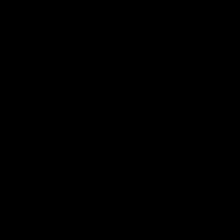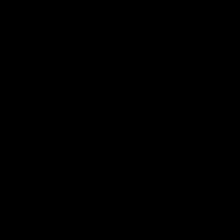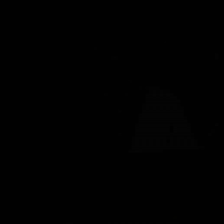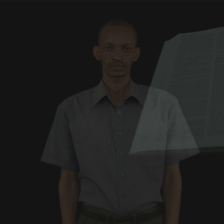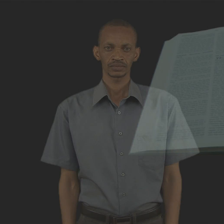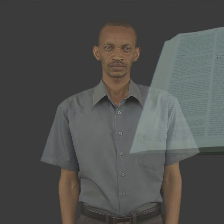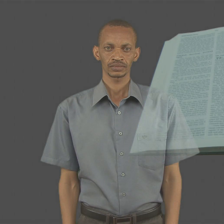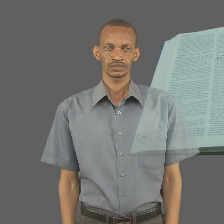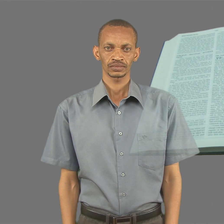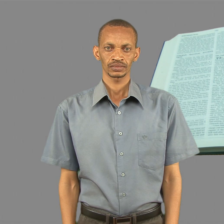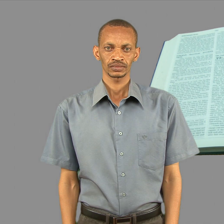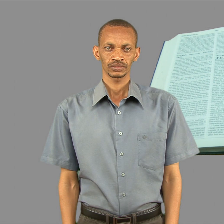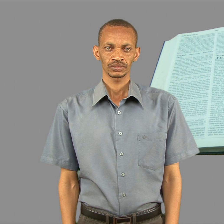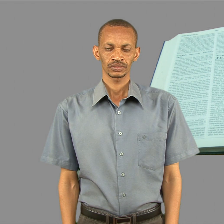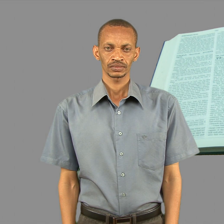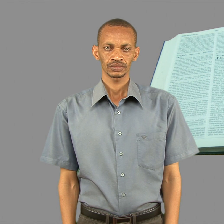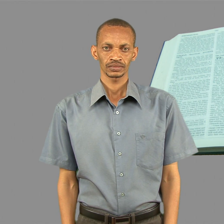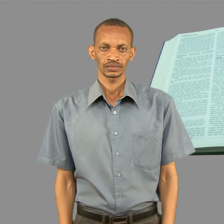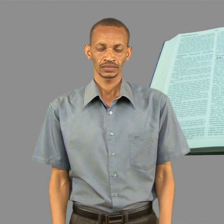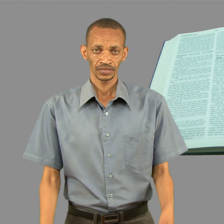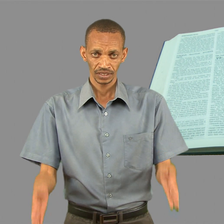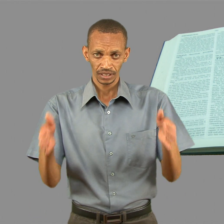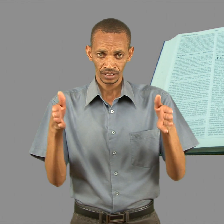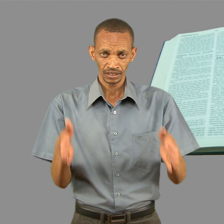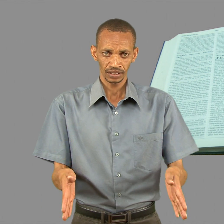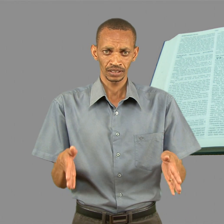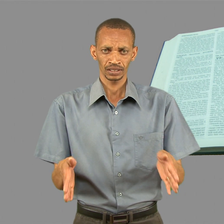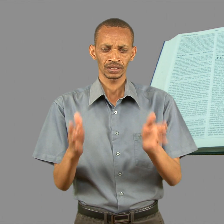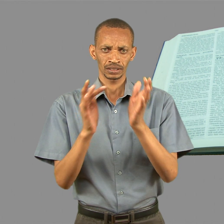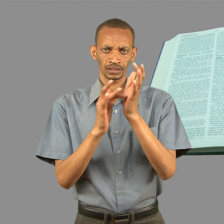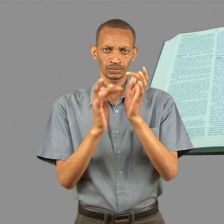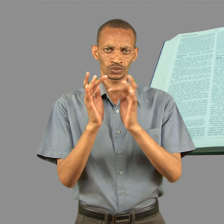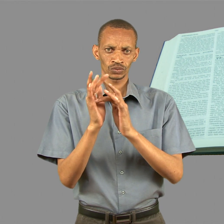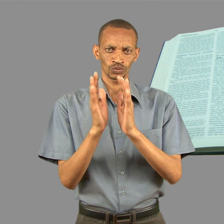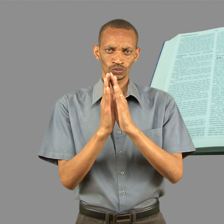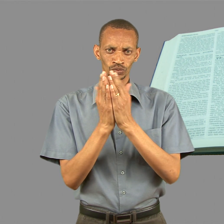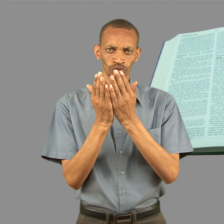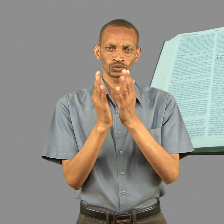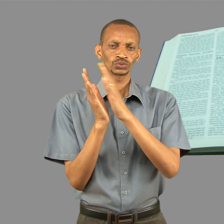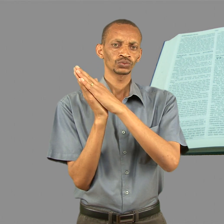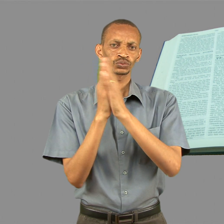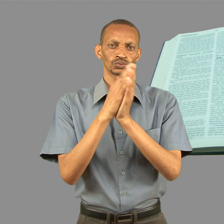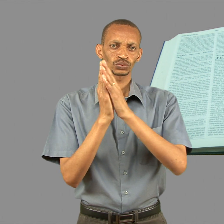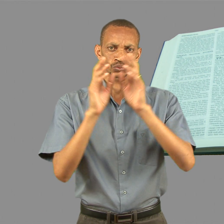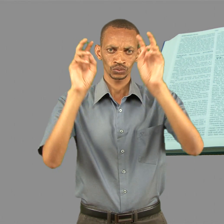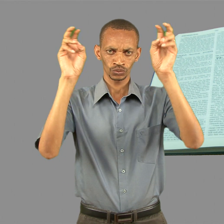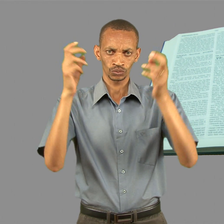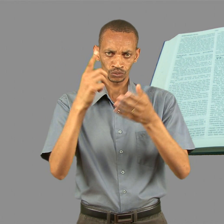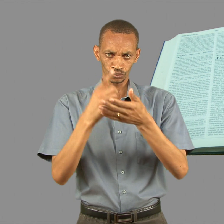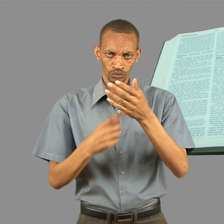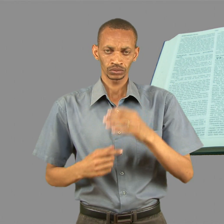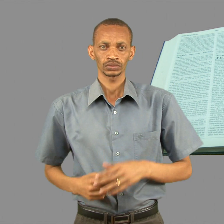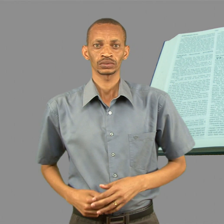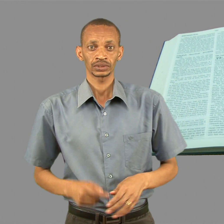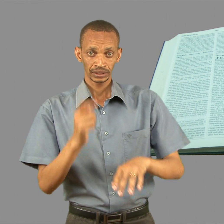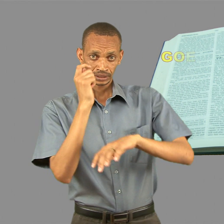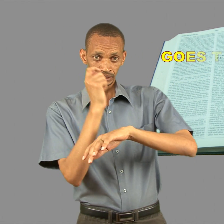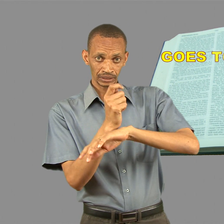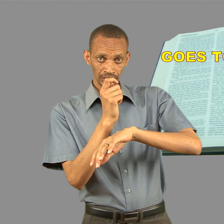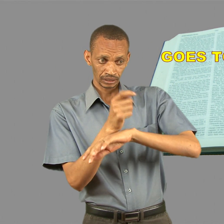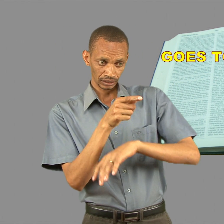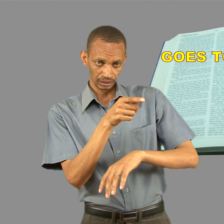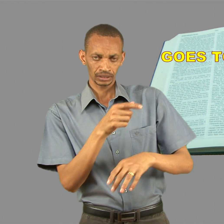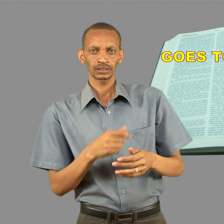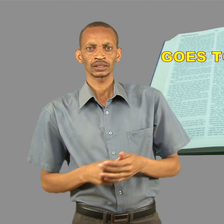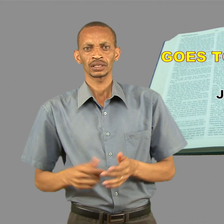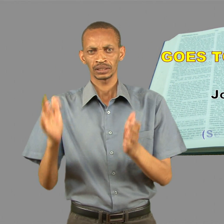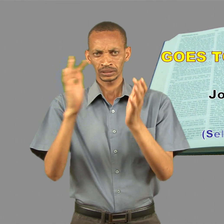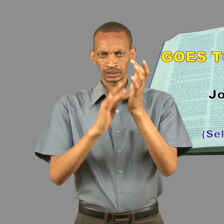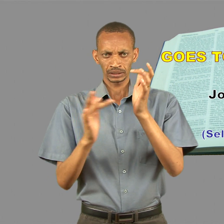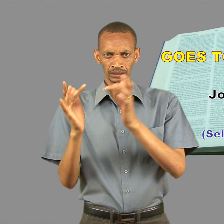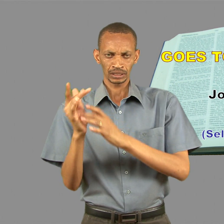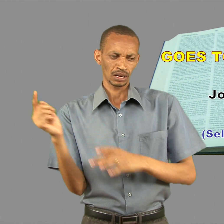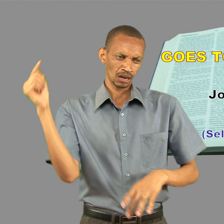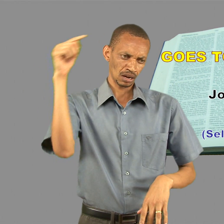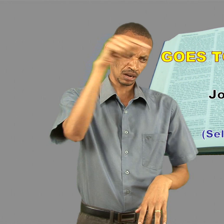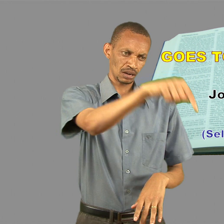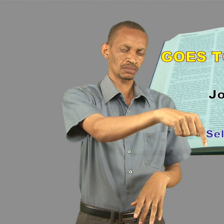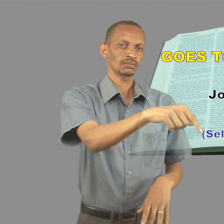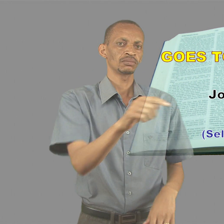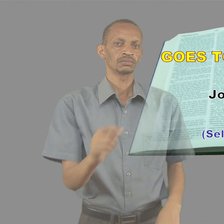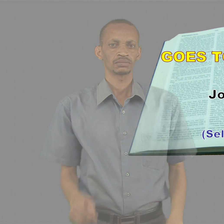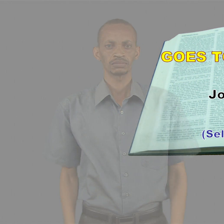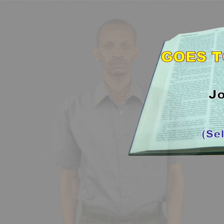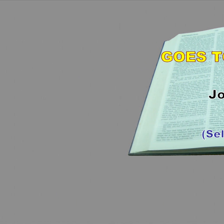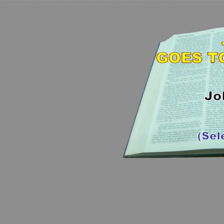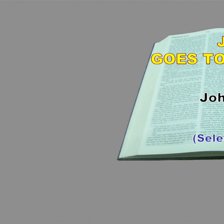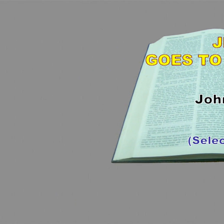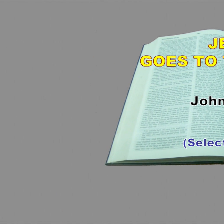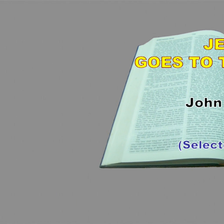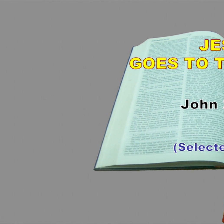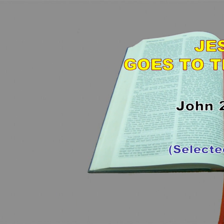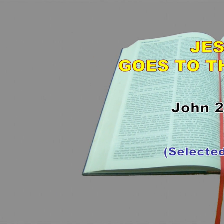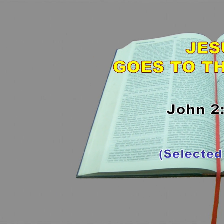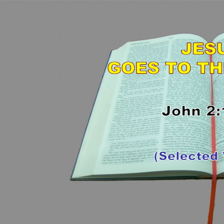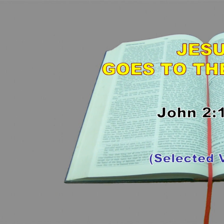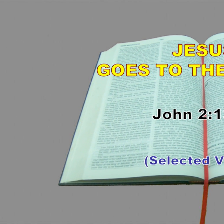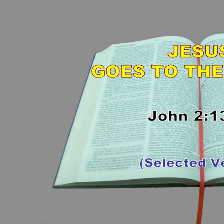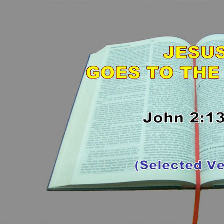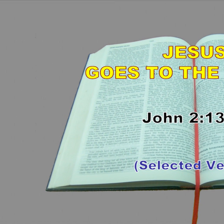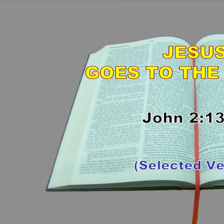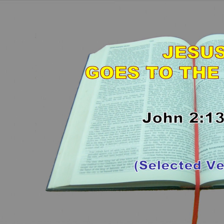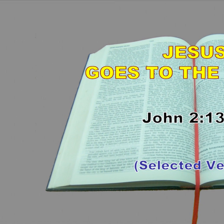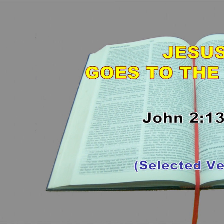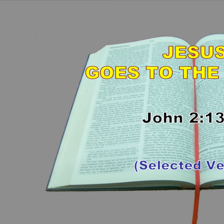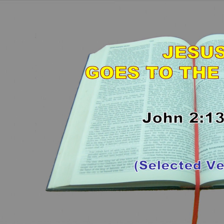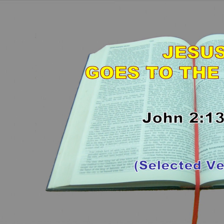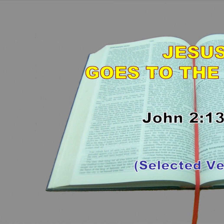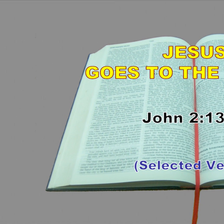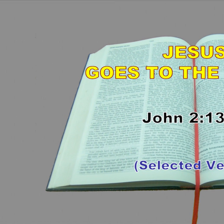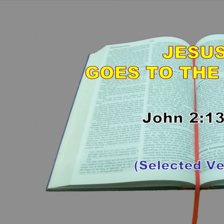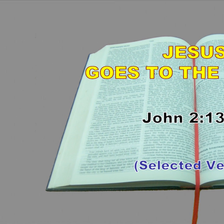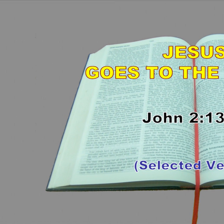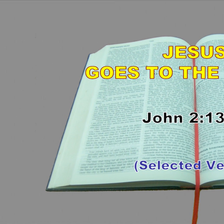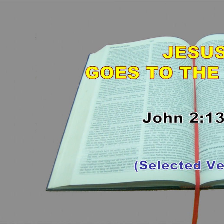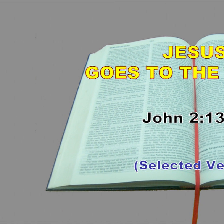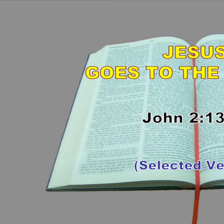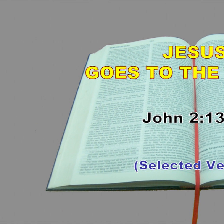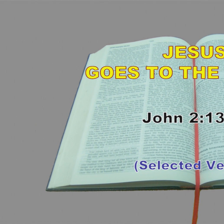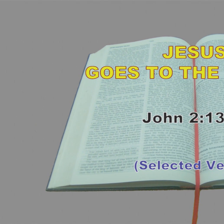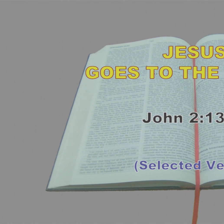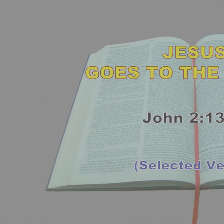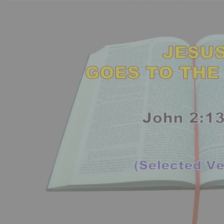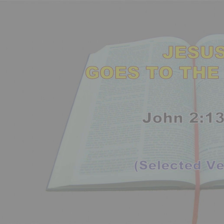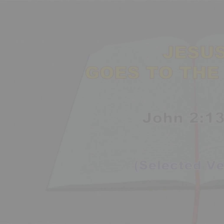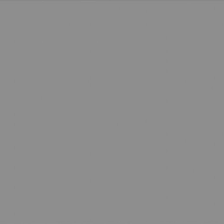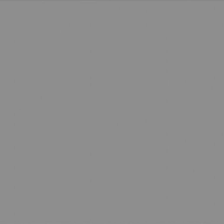Jesus goes to the temple